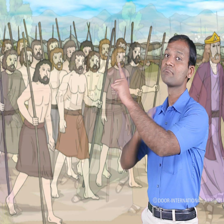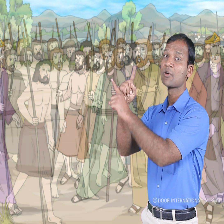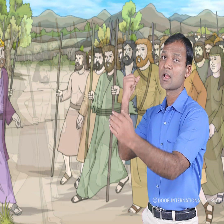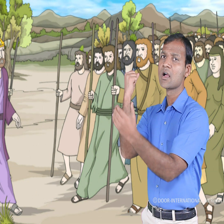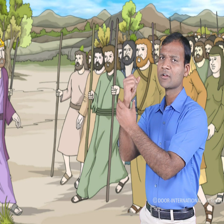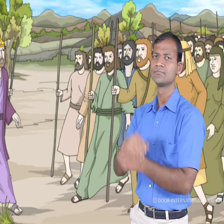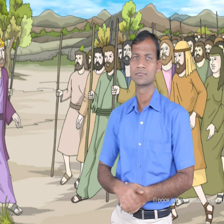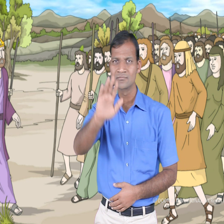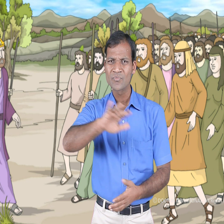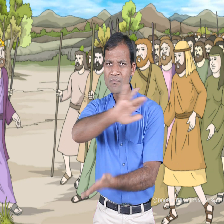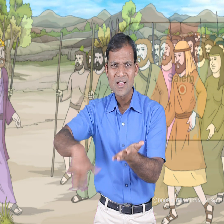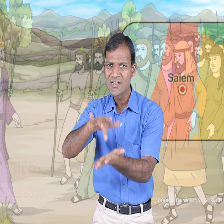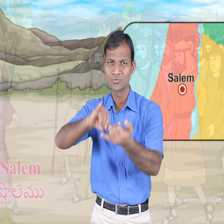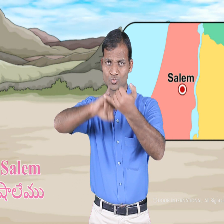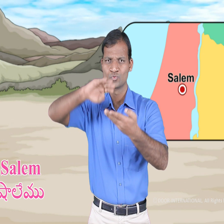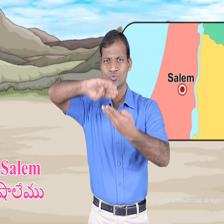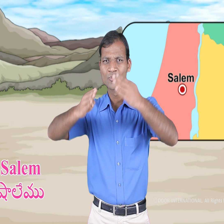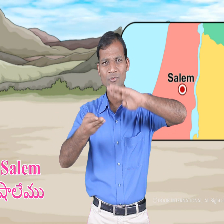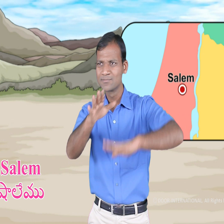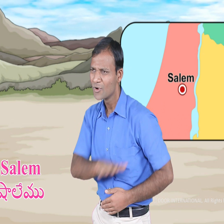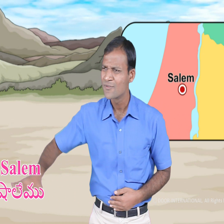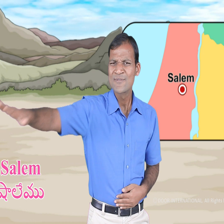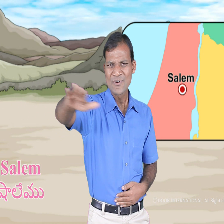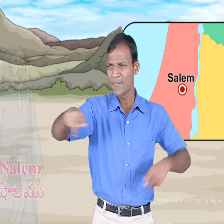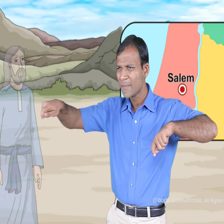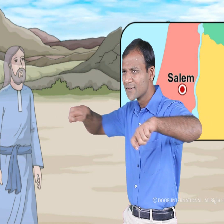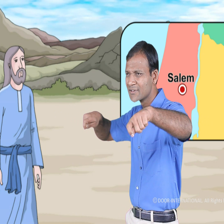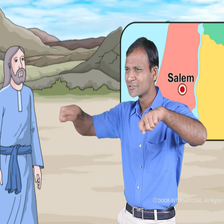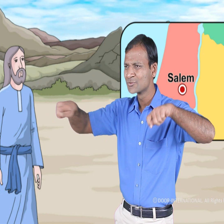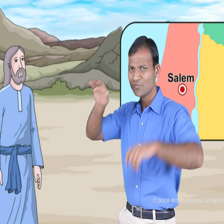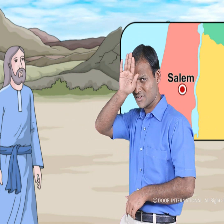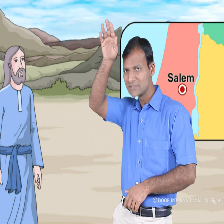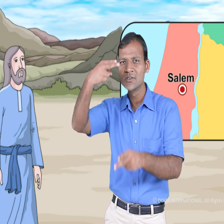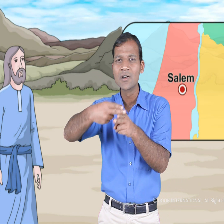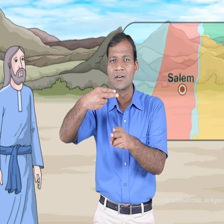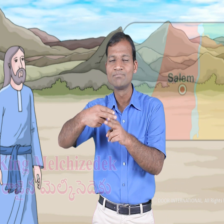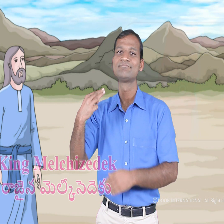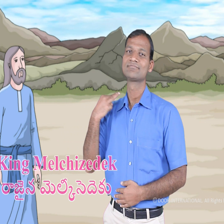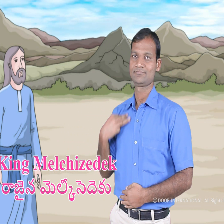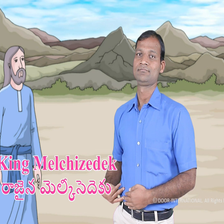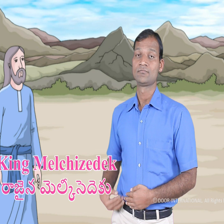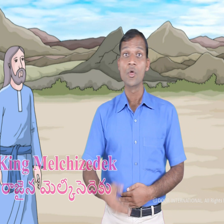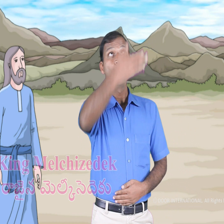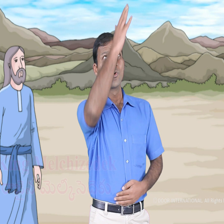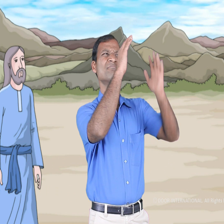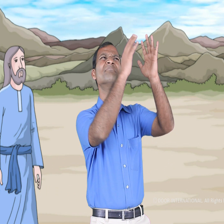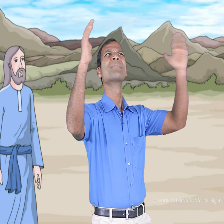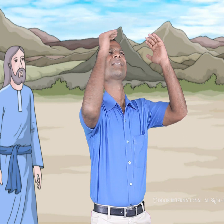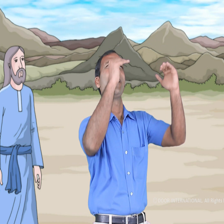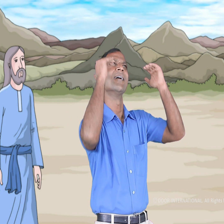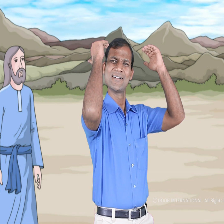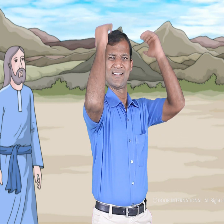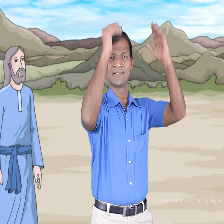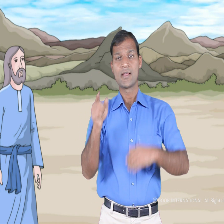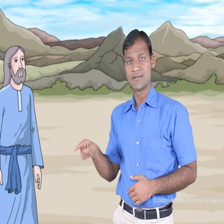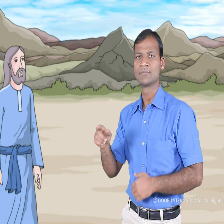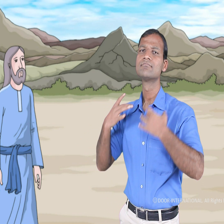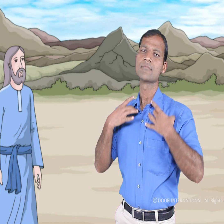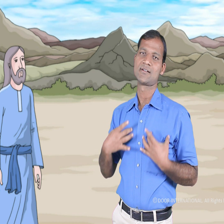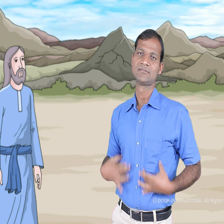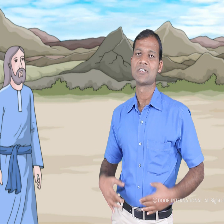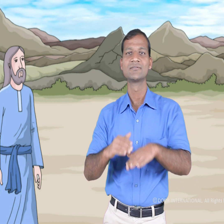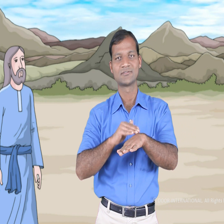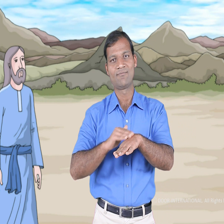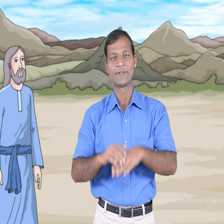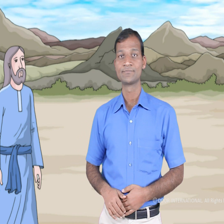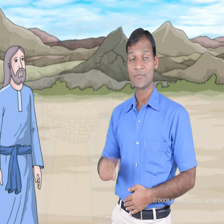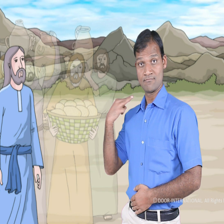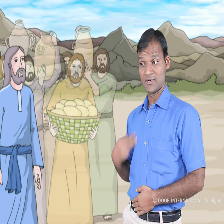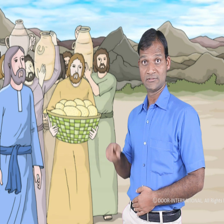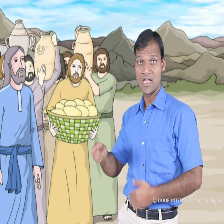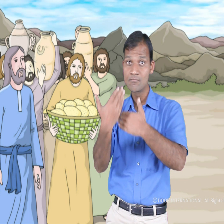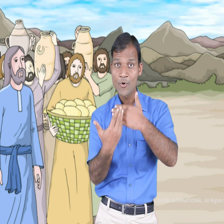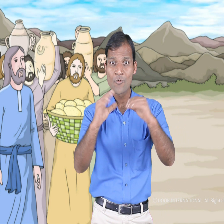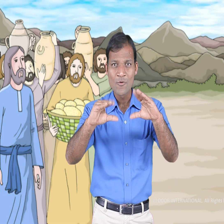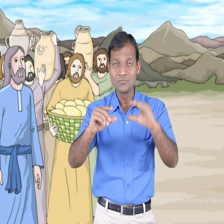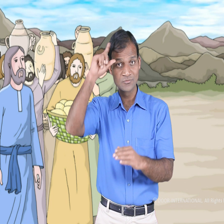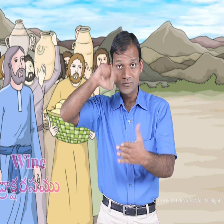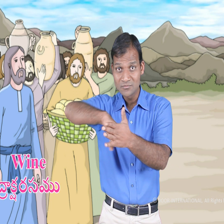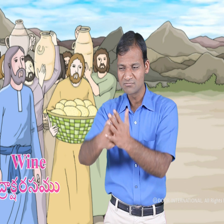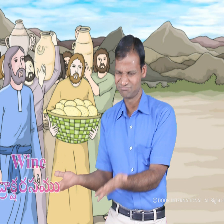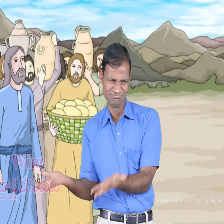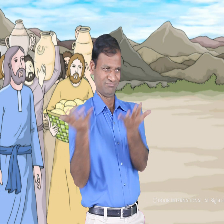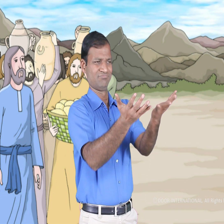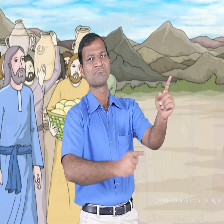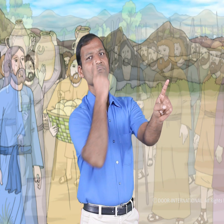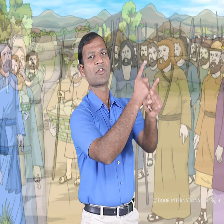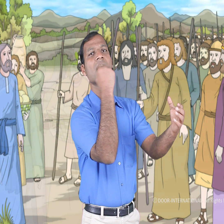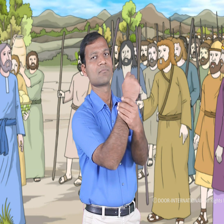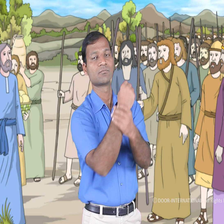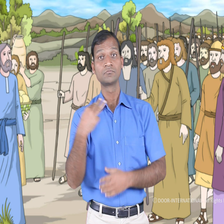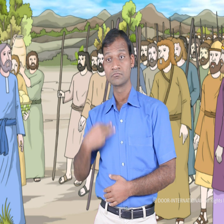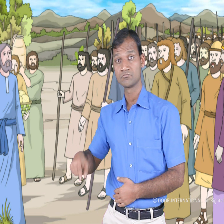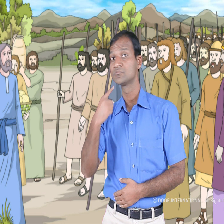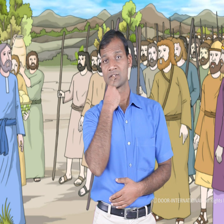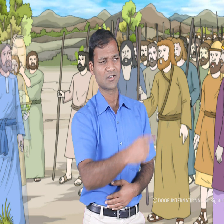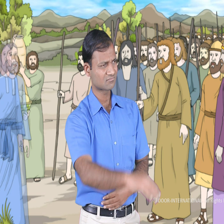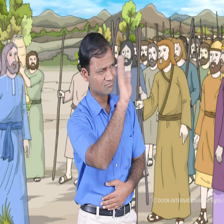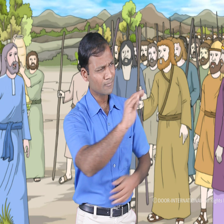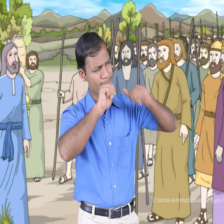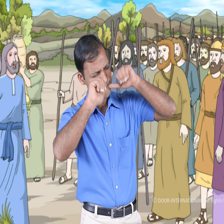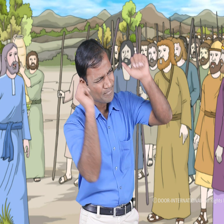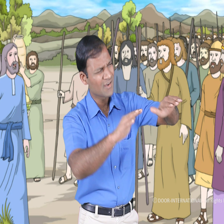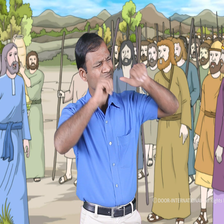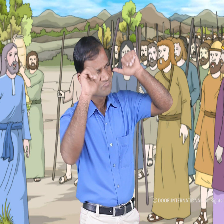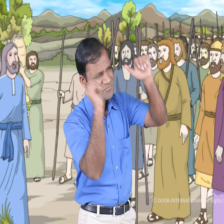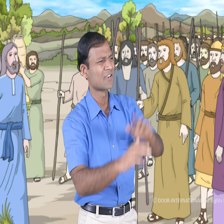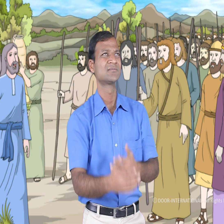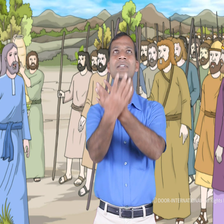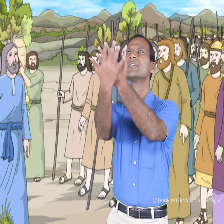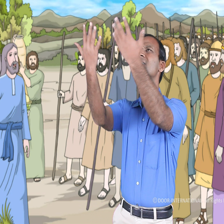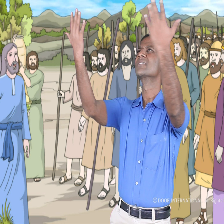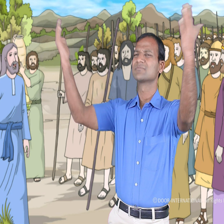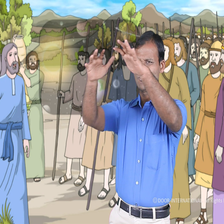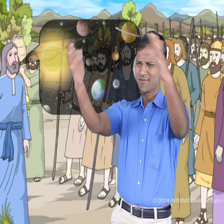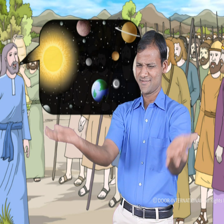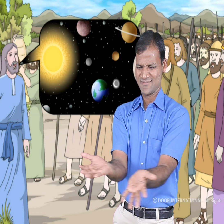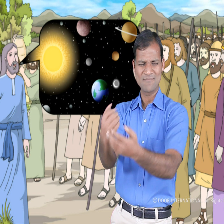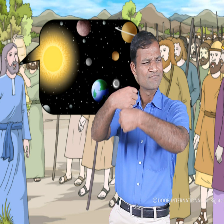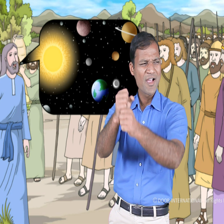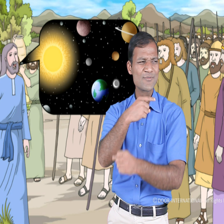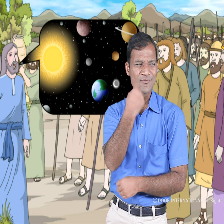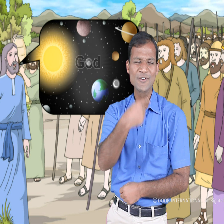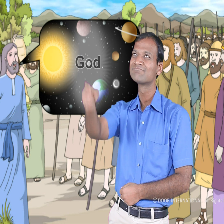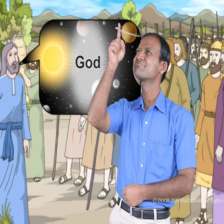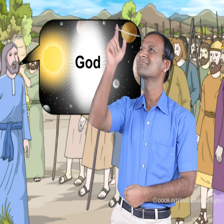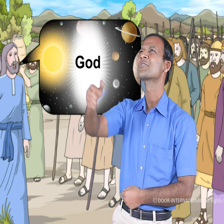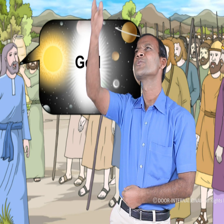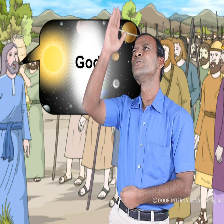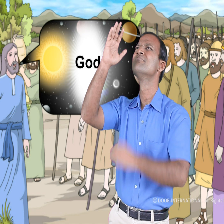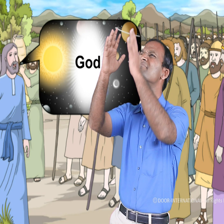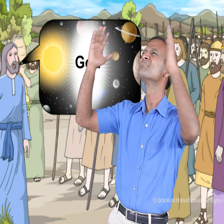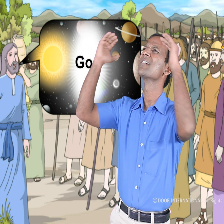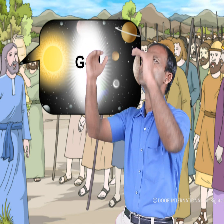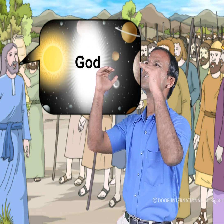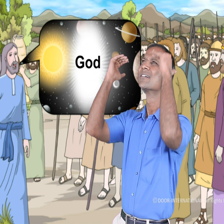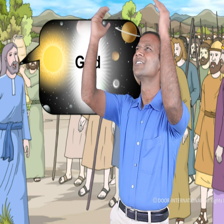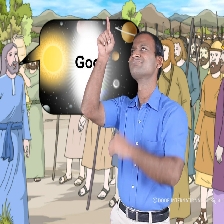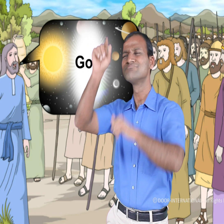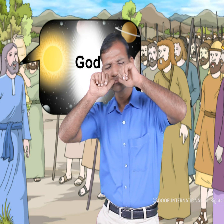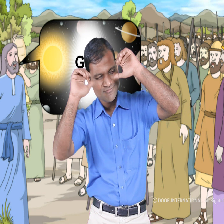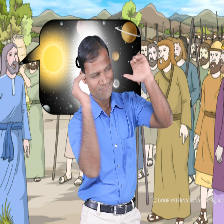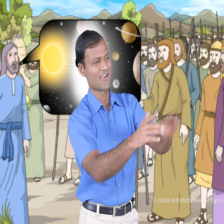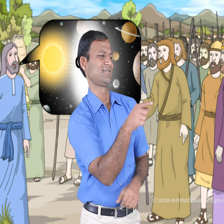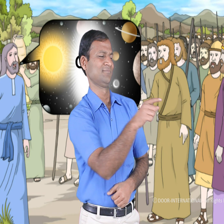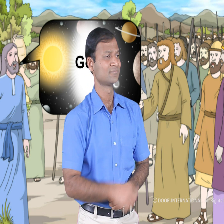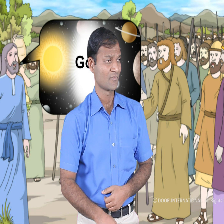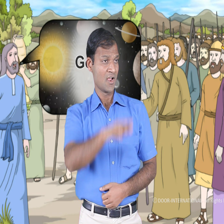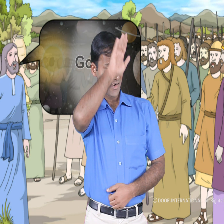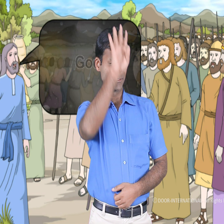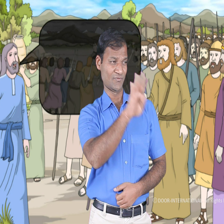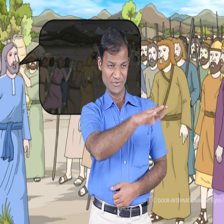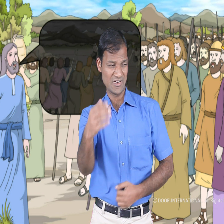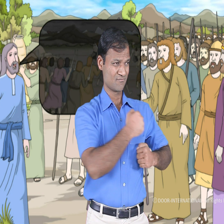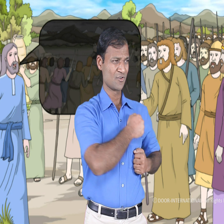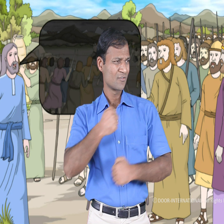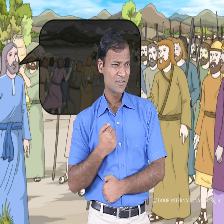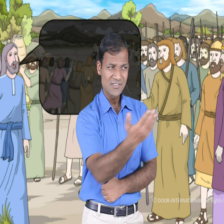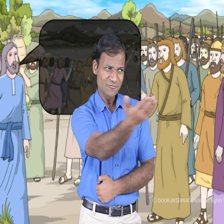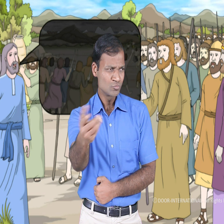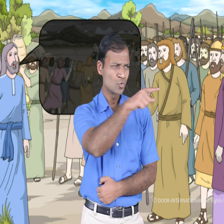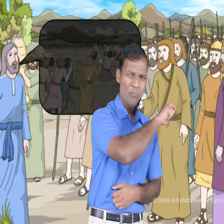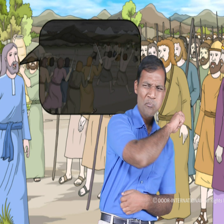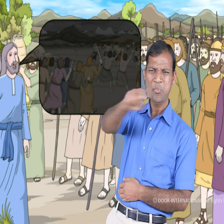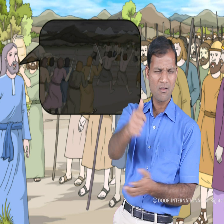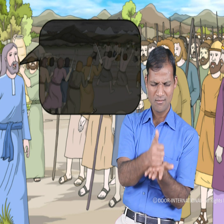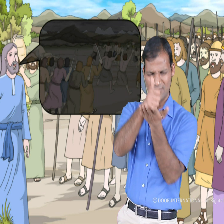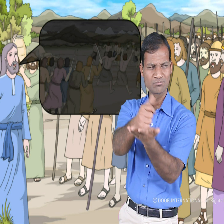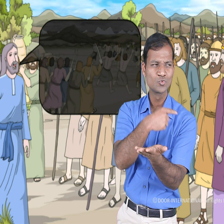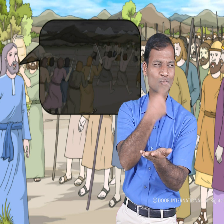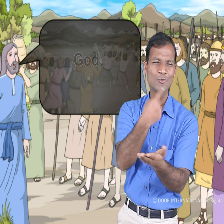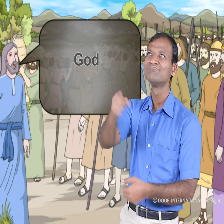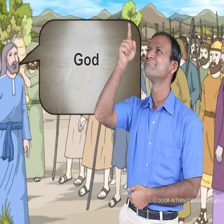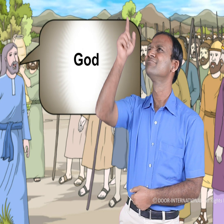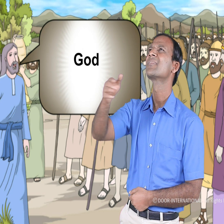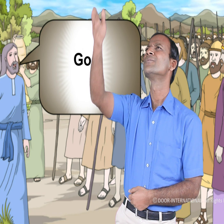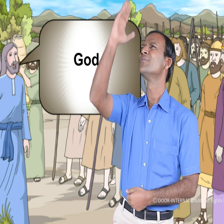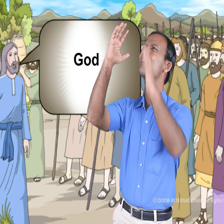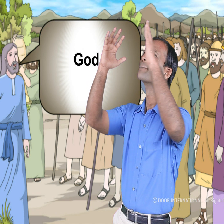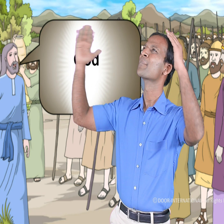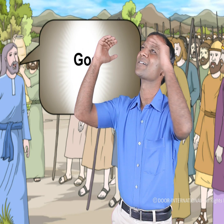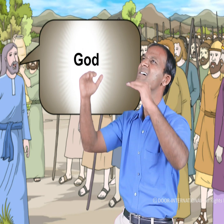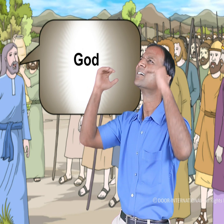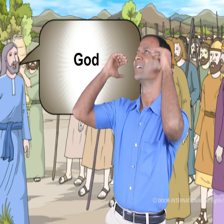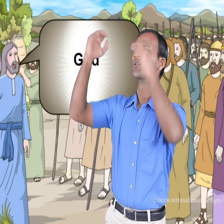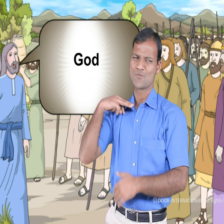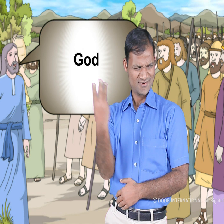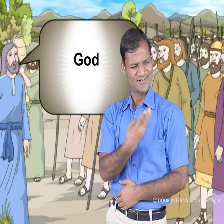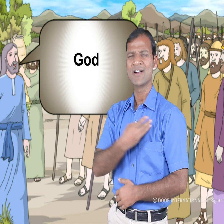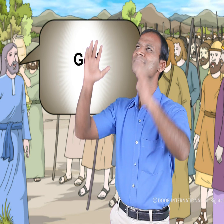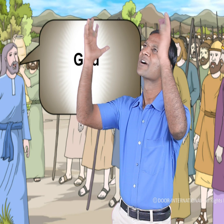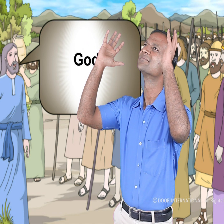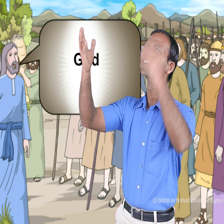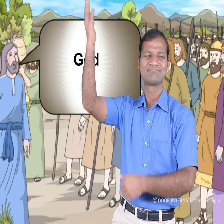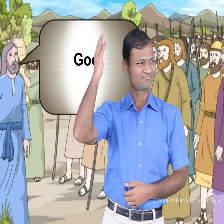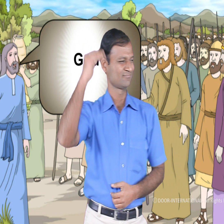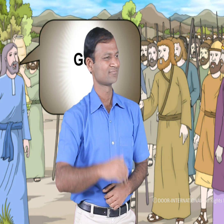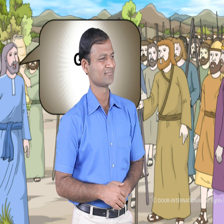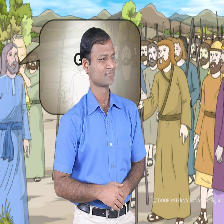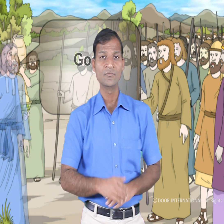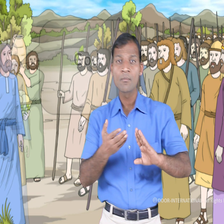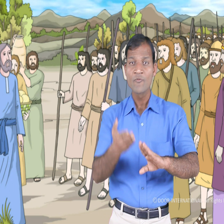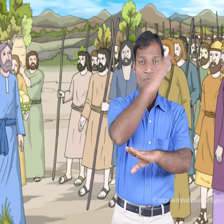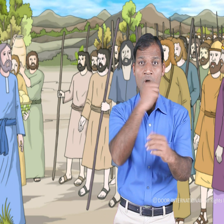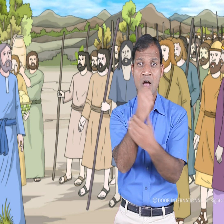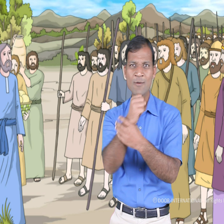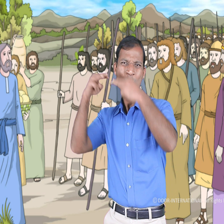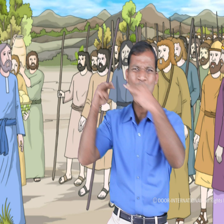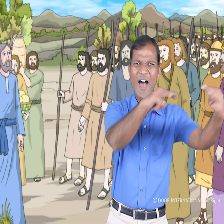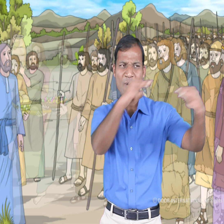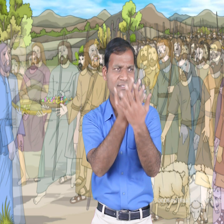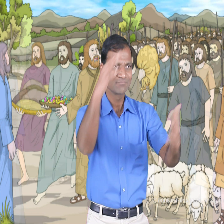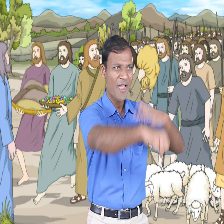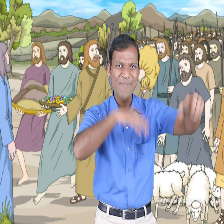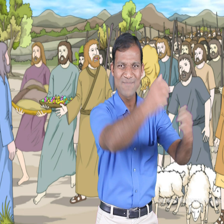Then Melchizedek king of Salem brought out bread and wine—since he was priest of God Most High — and he blessed Abram and said: “Blessed be Abram by God Most High, Creator of heaven and earth, and blessed be God Most High, who has delivered your enemies into your hand.”